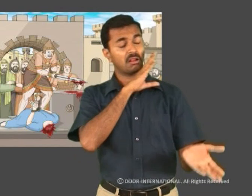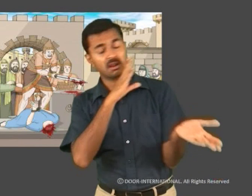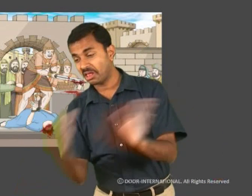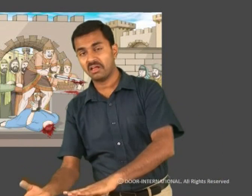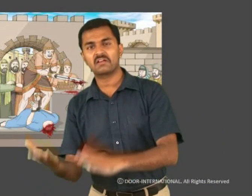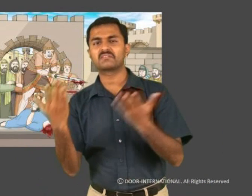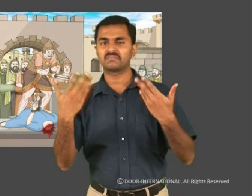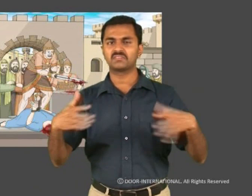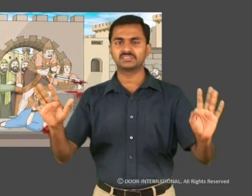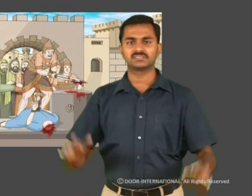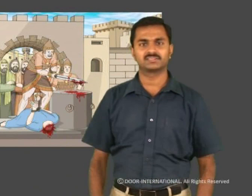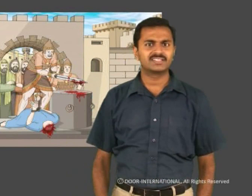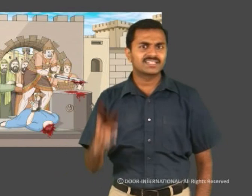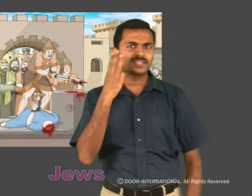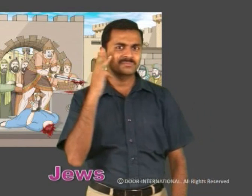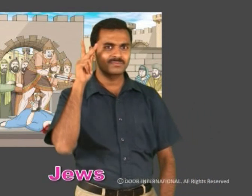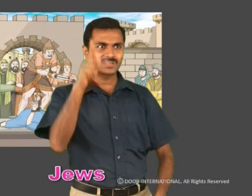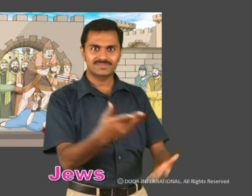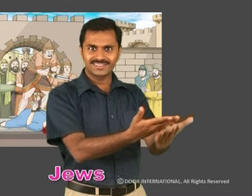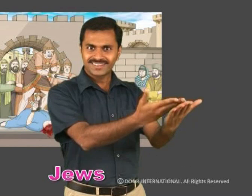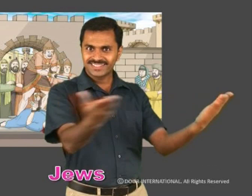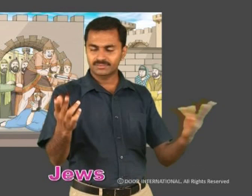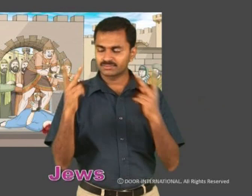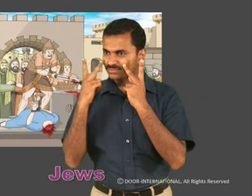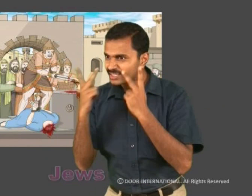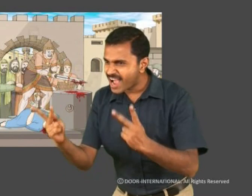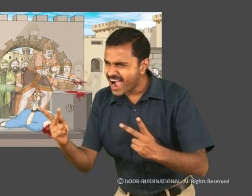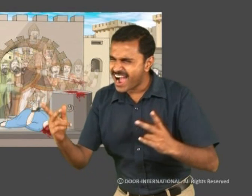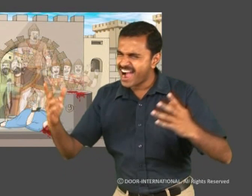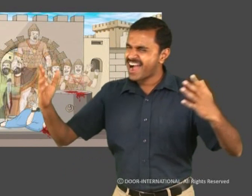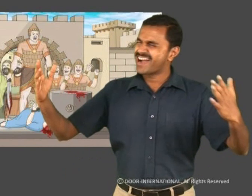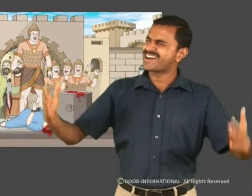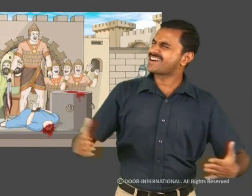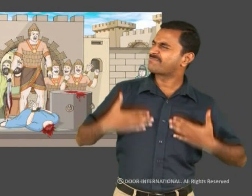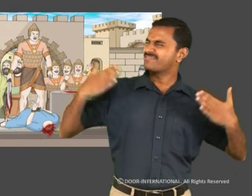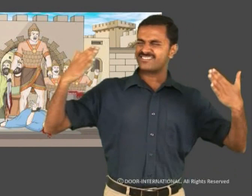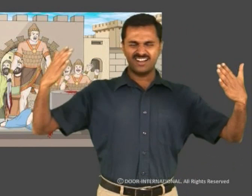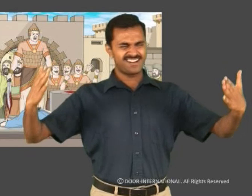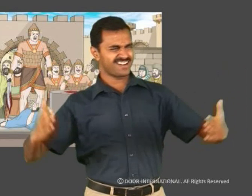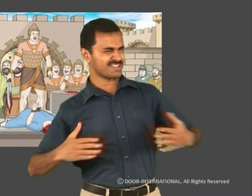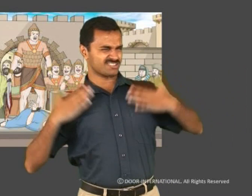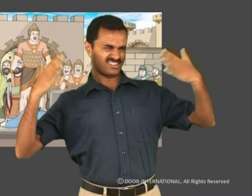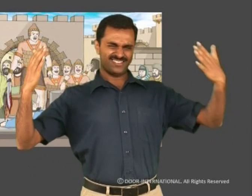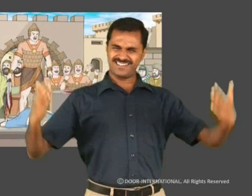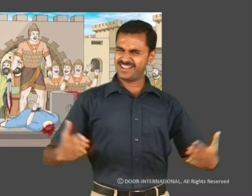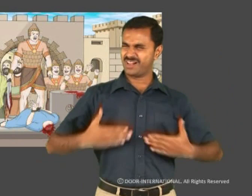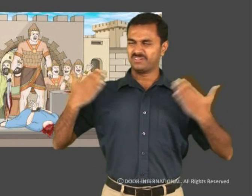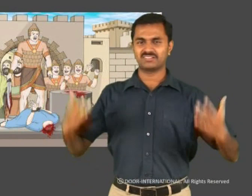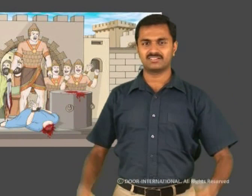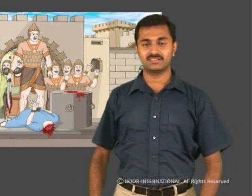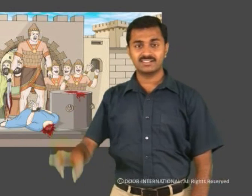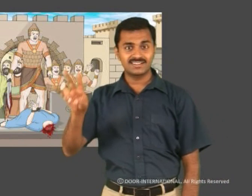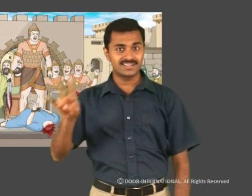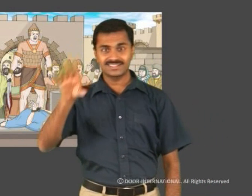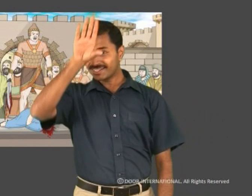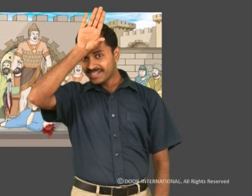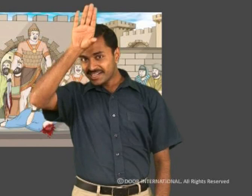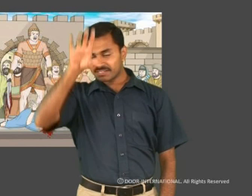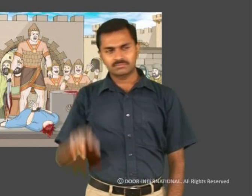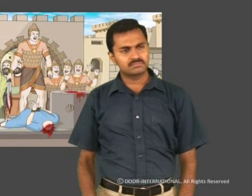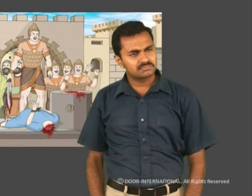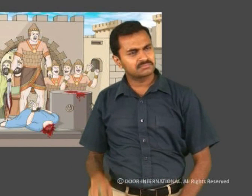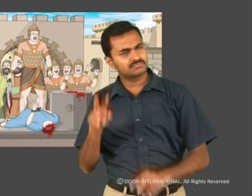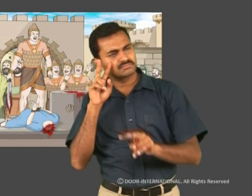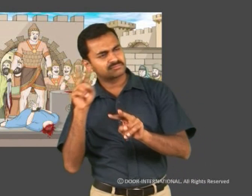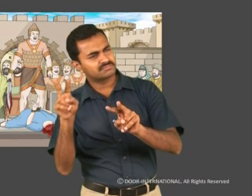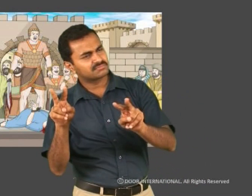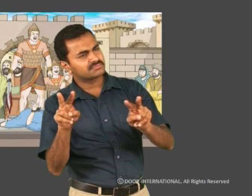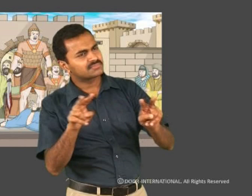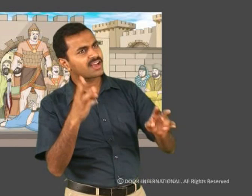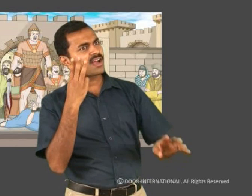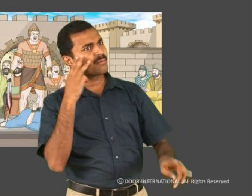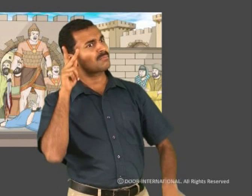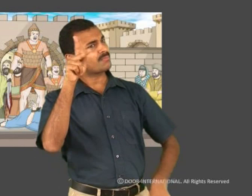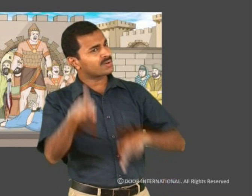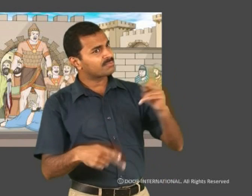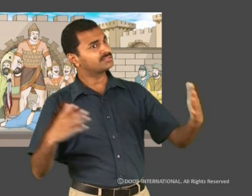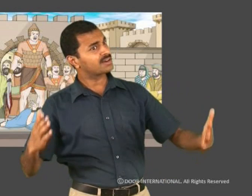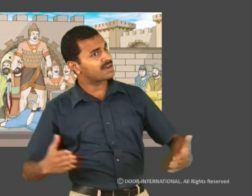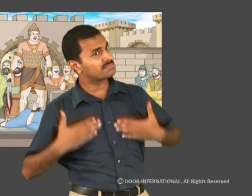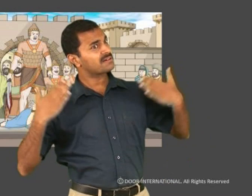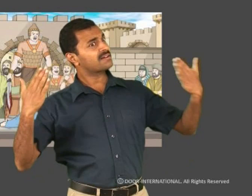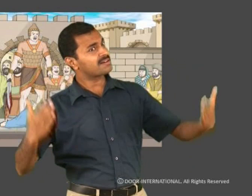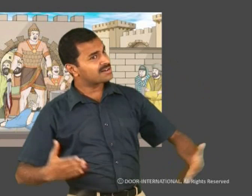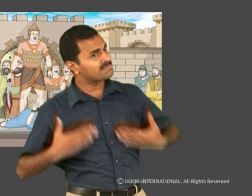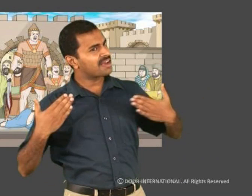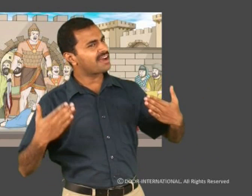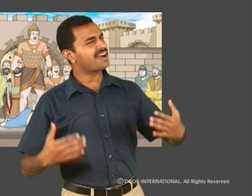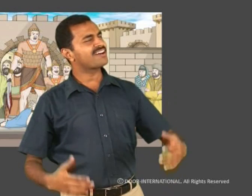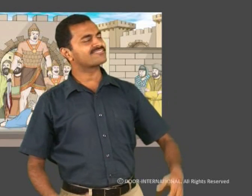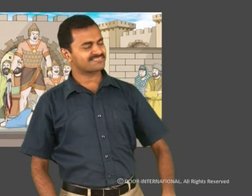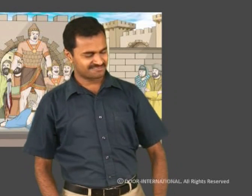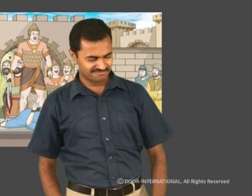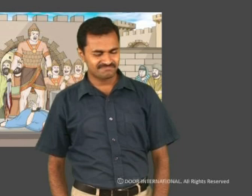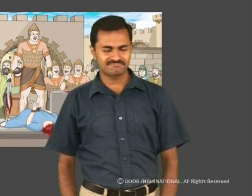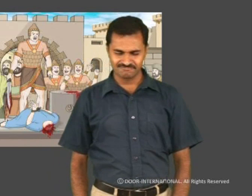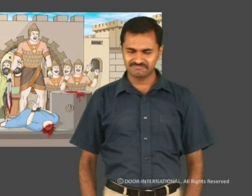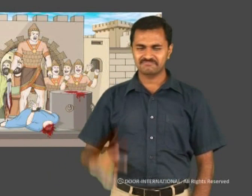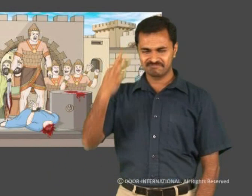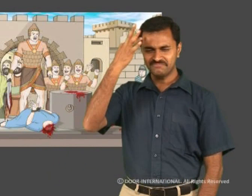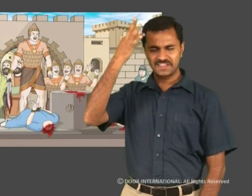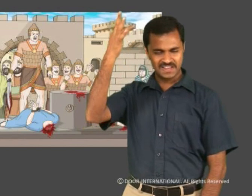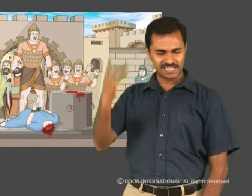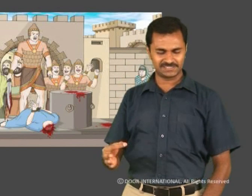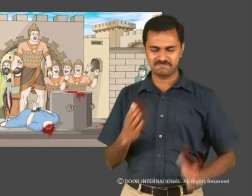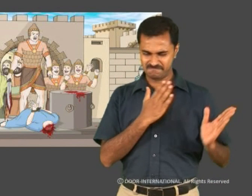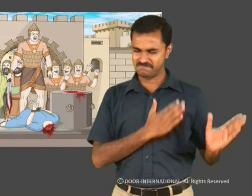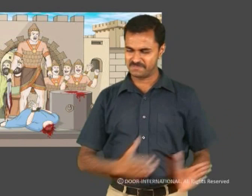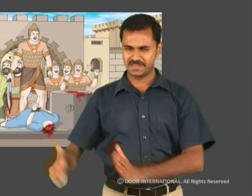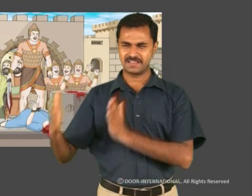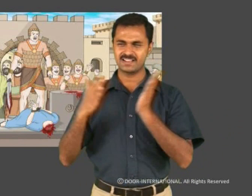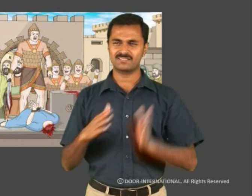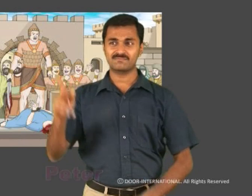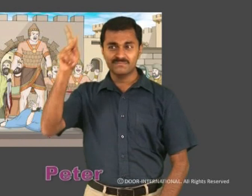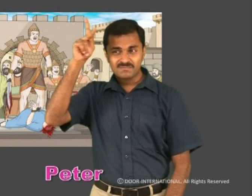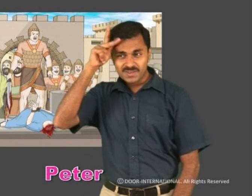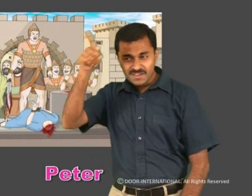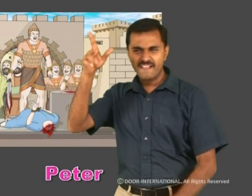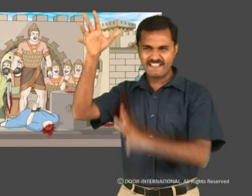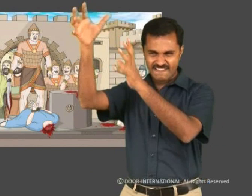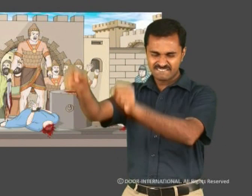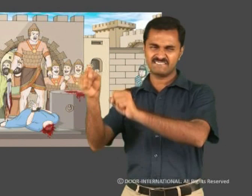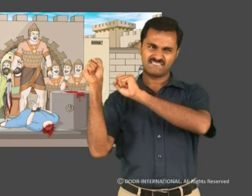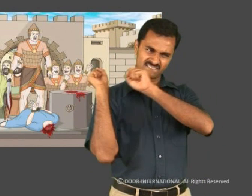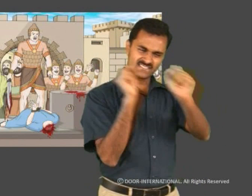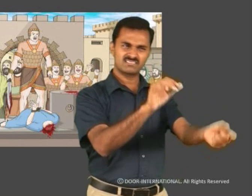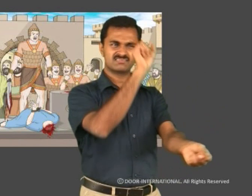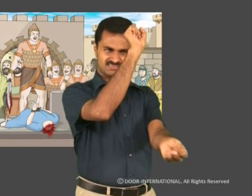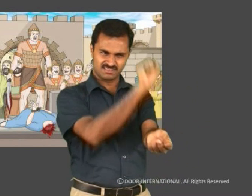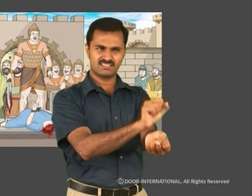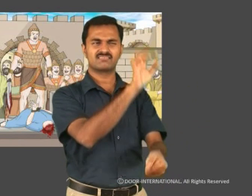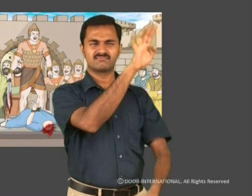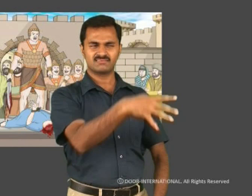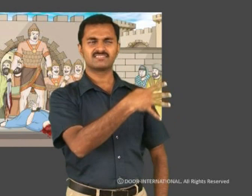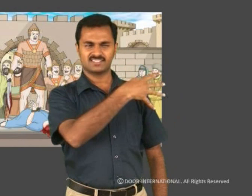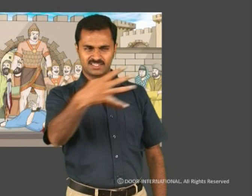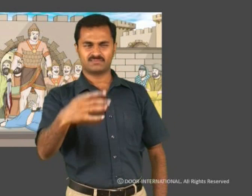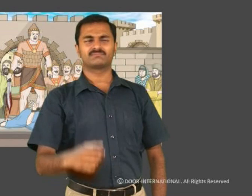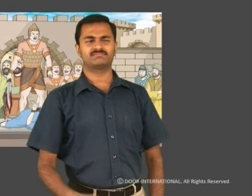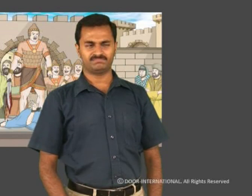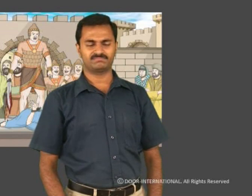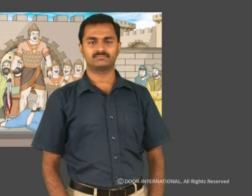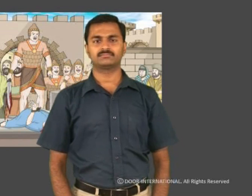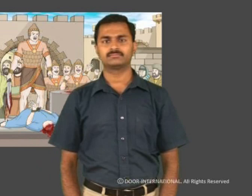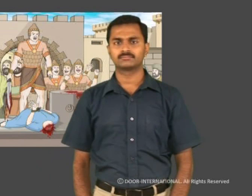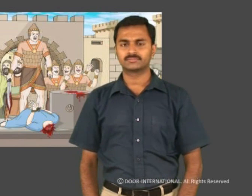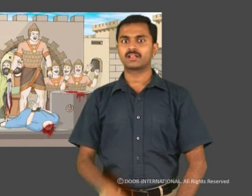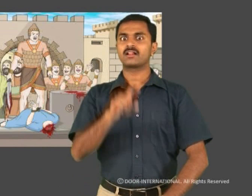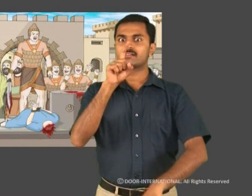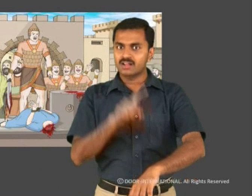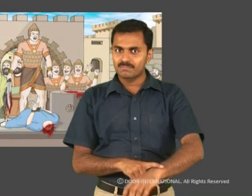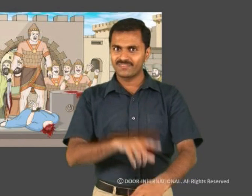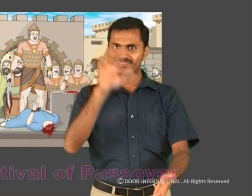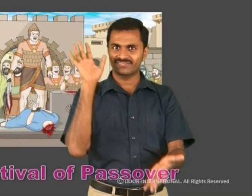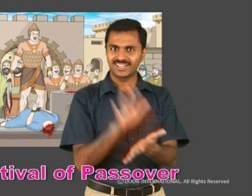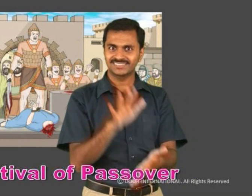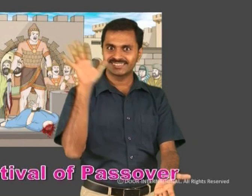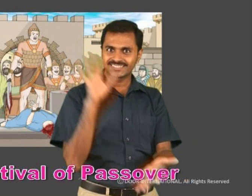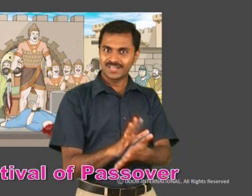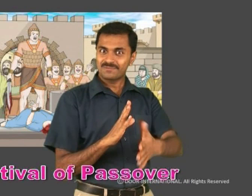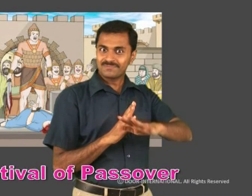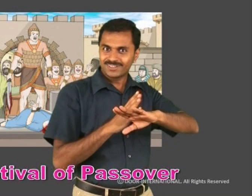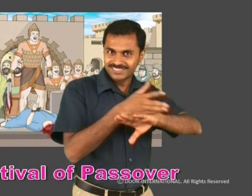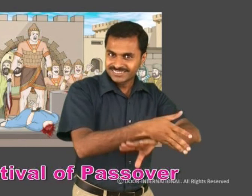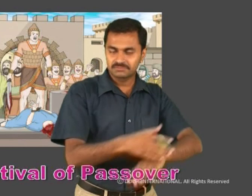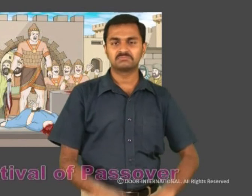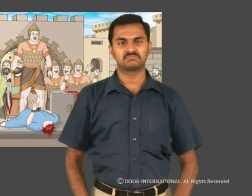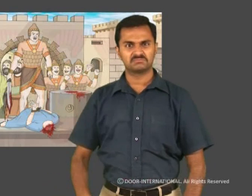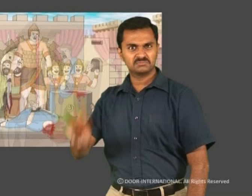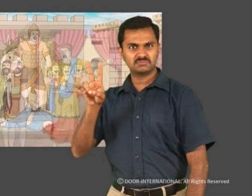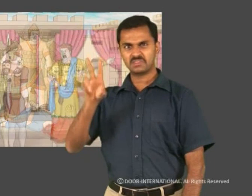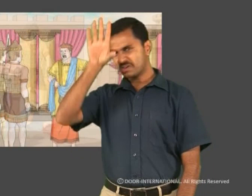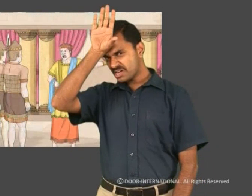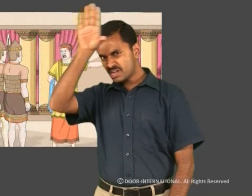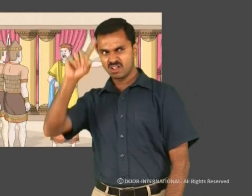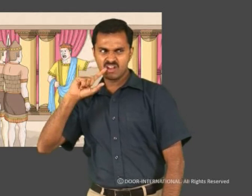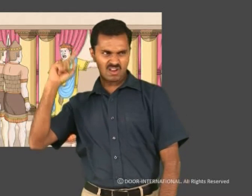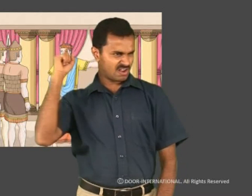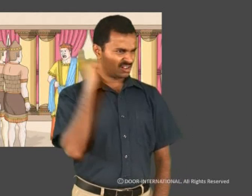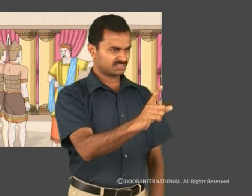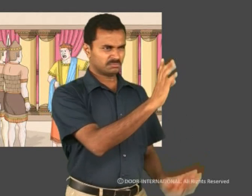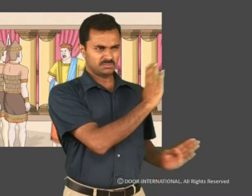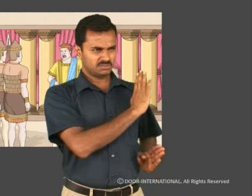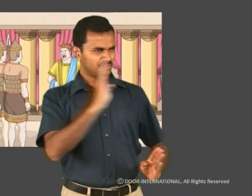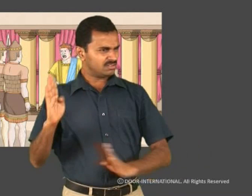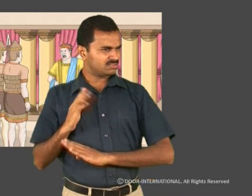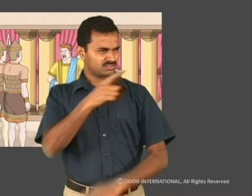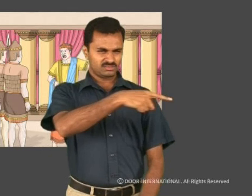And seeing that this pleased the Jews, Herod proceeded to seize Peter during the Feast of Unleavened Bread.